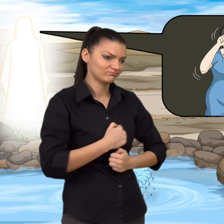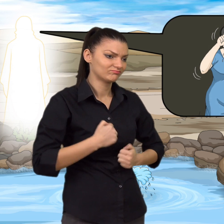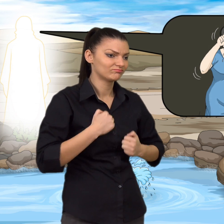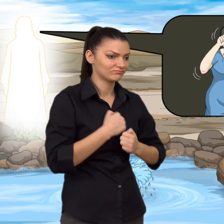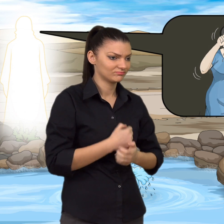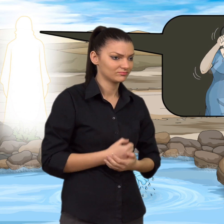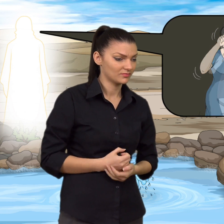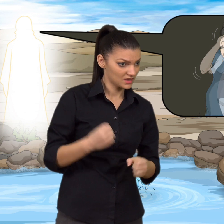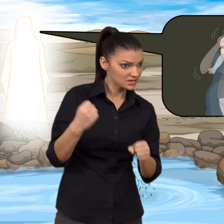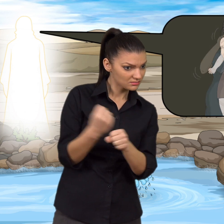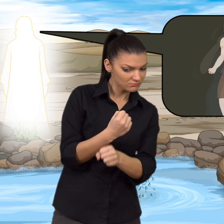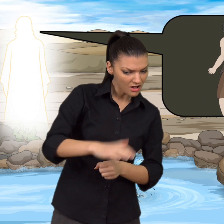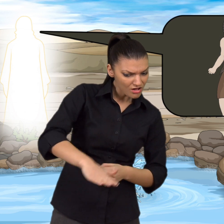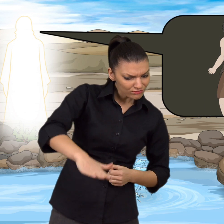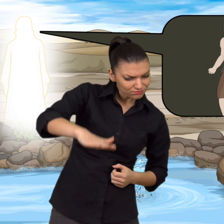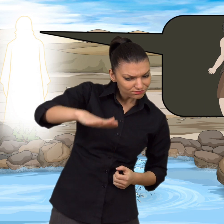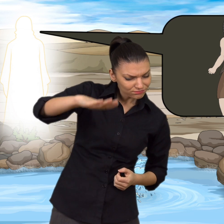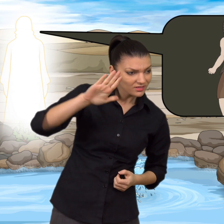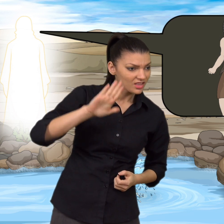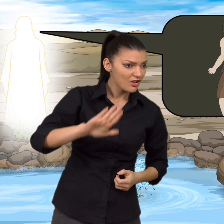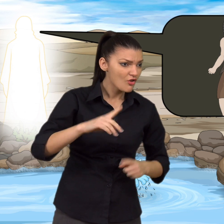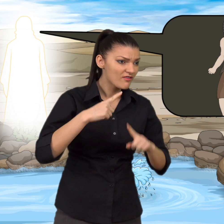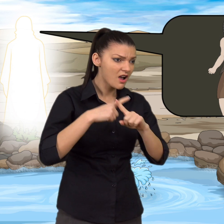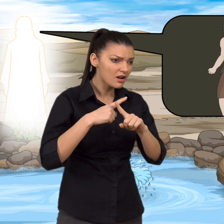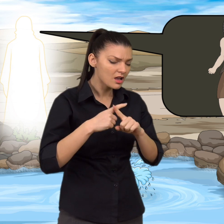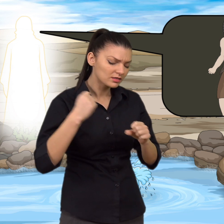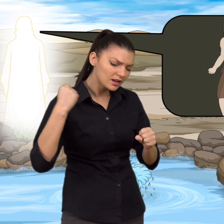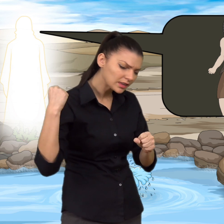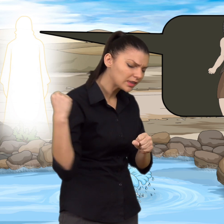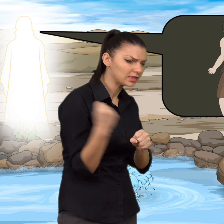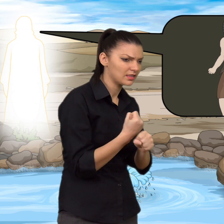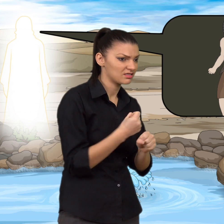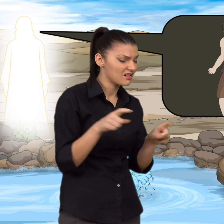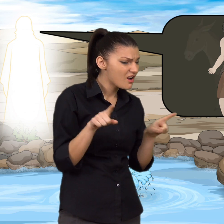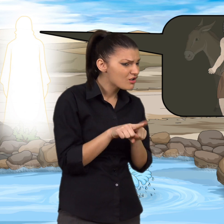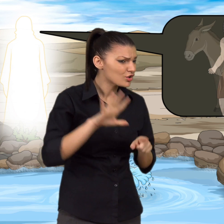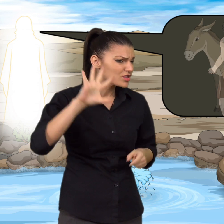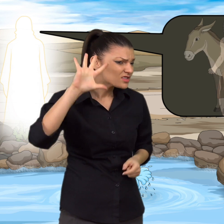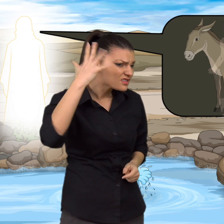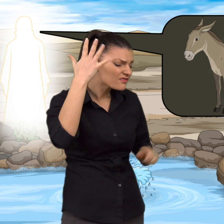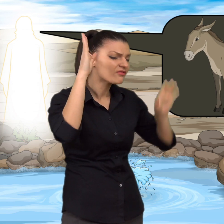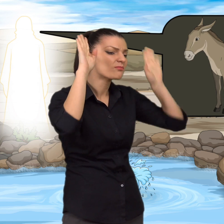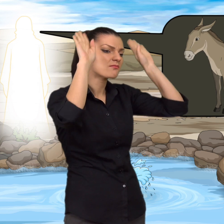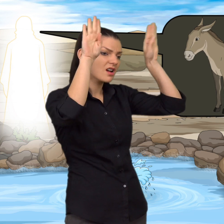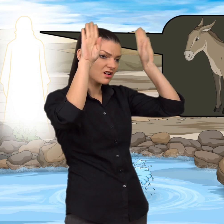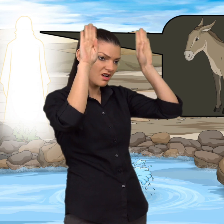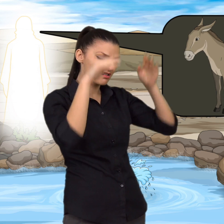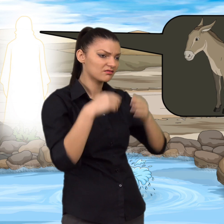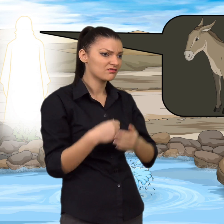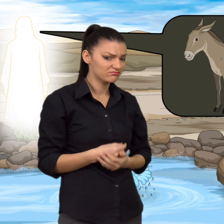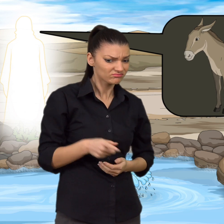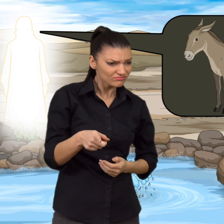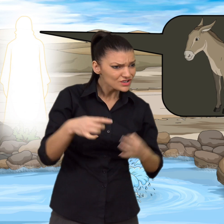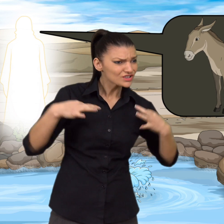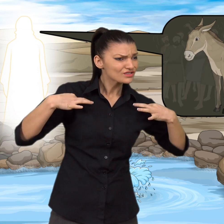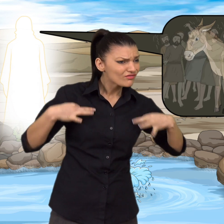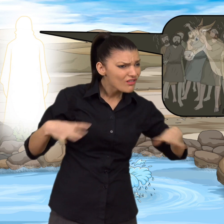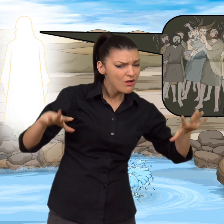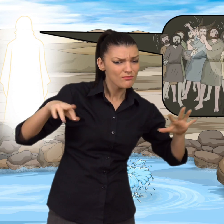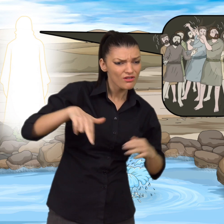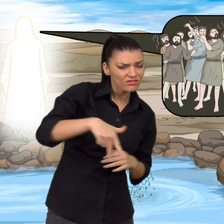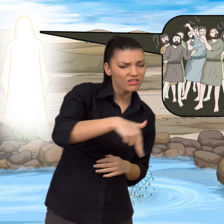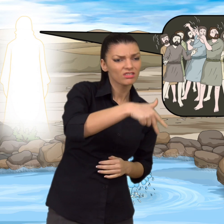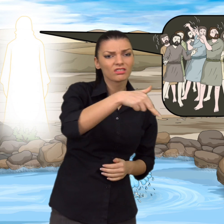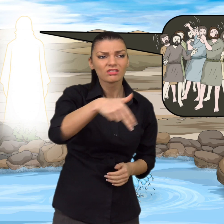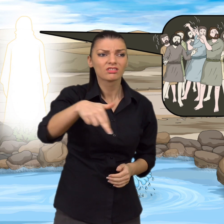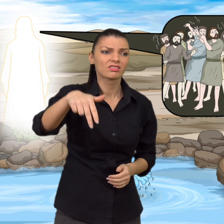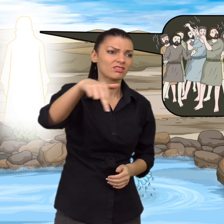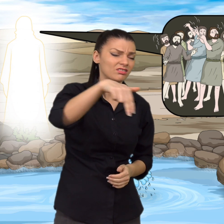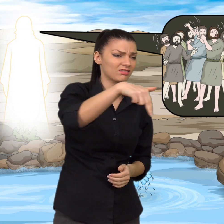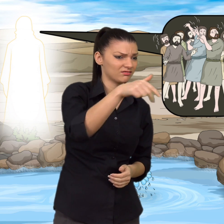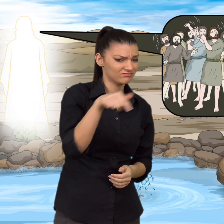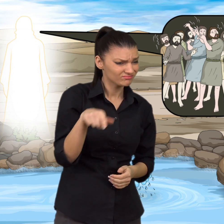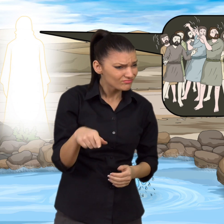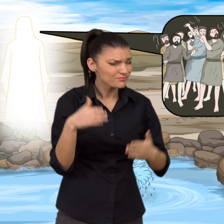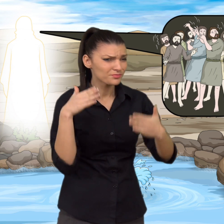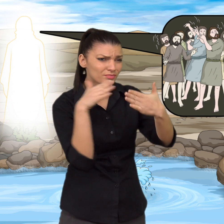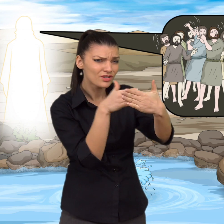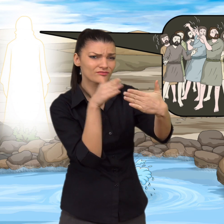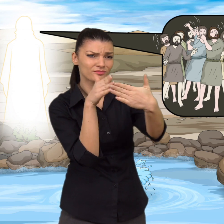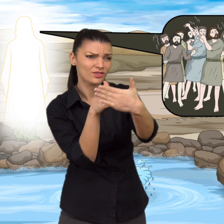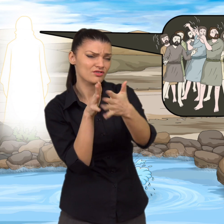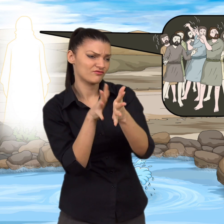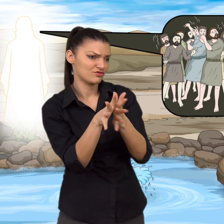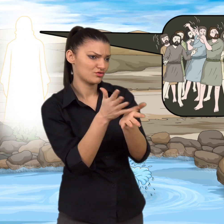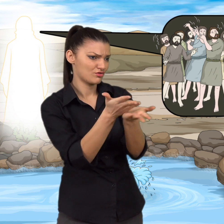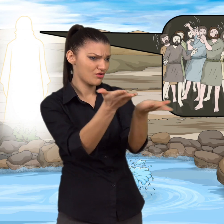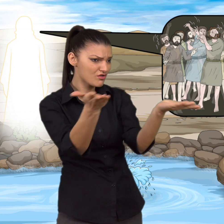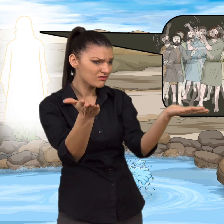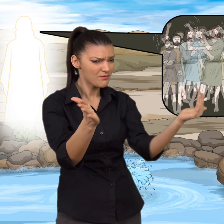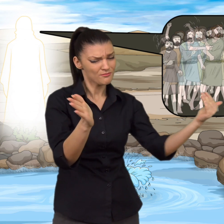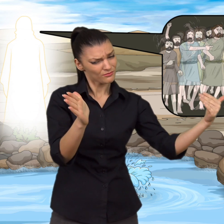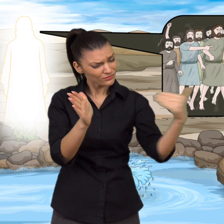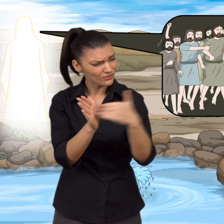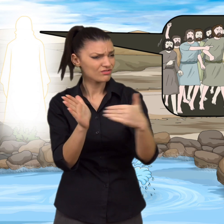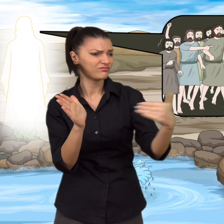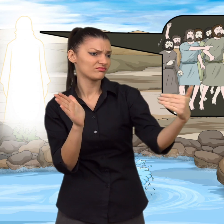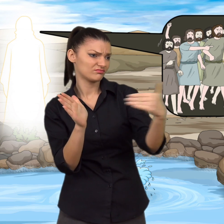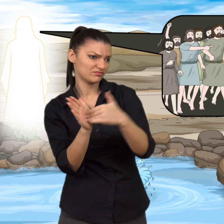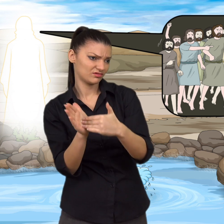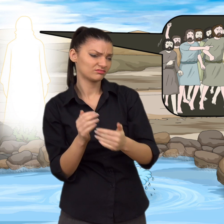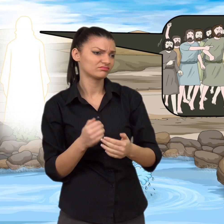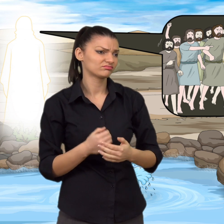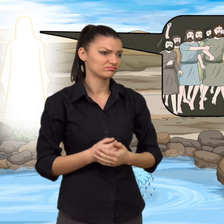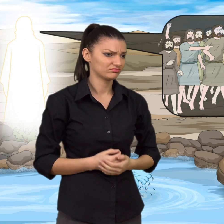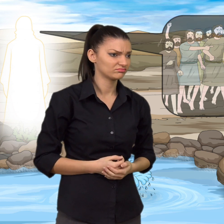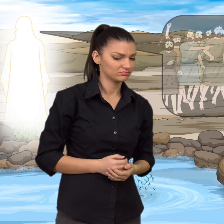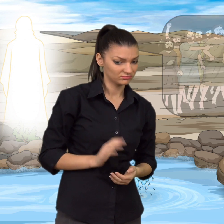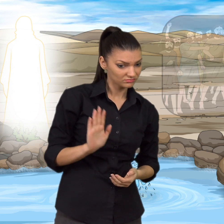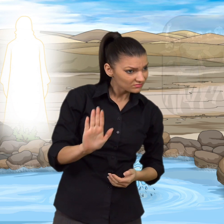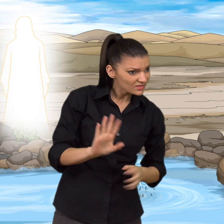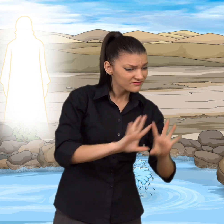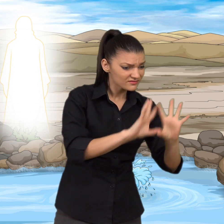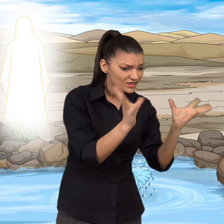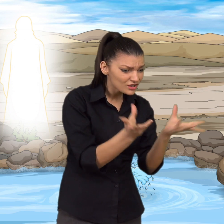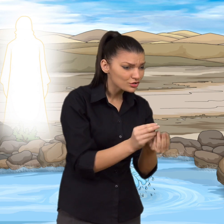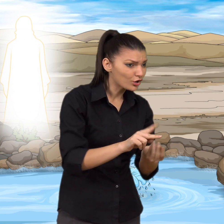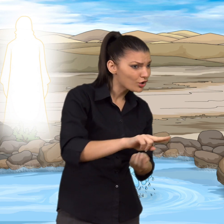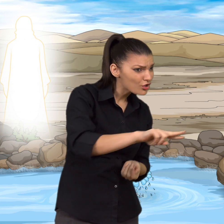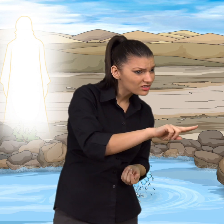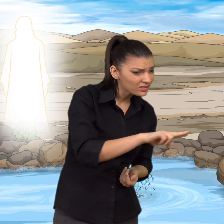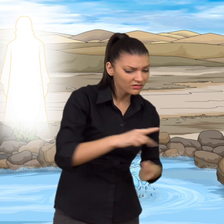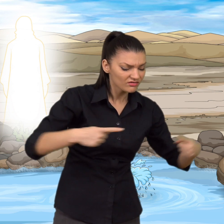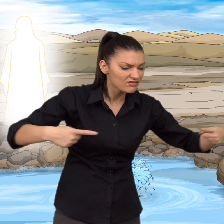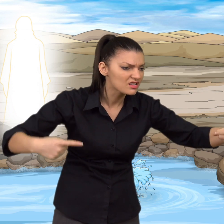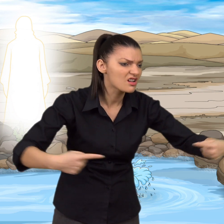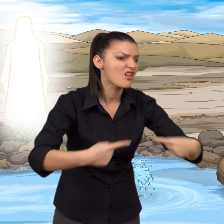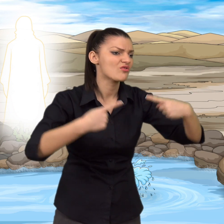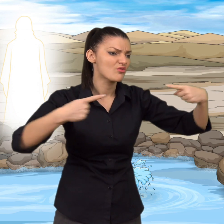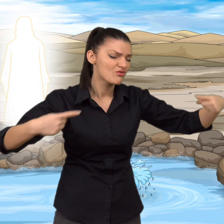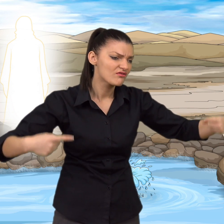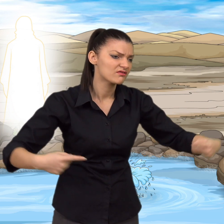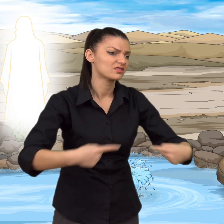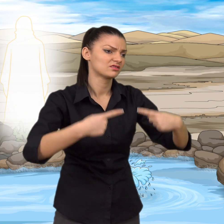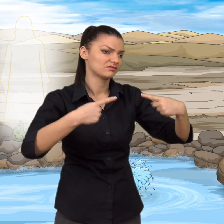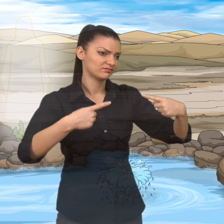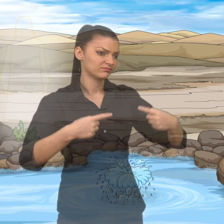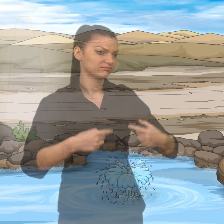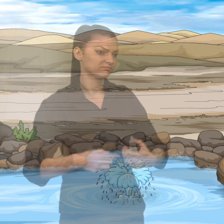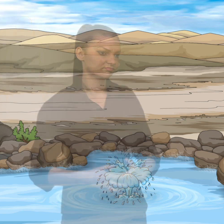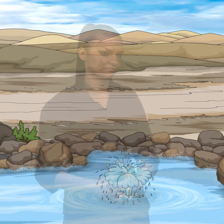He will be a wild donkey of a man, and his hand will be against everyone, and everyone’s hand against him;